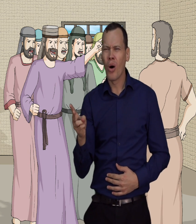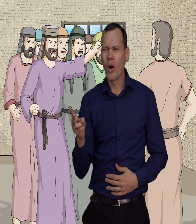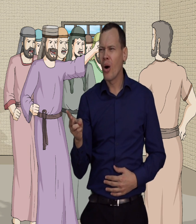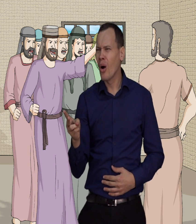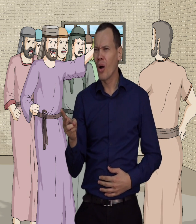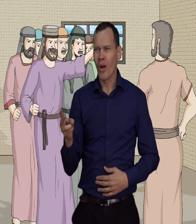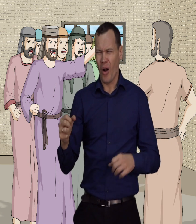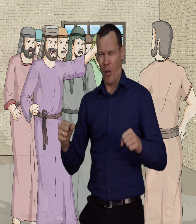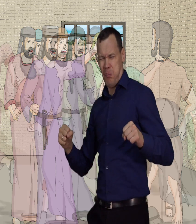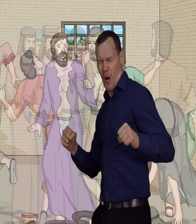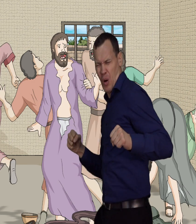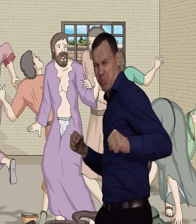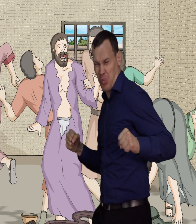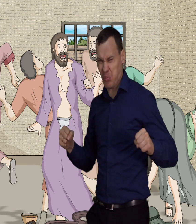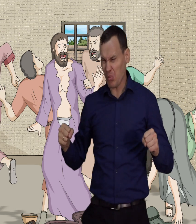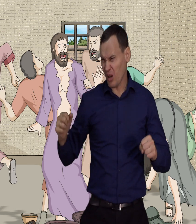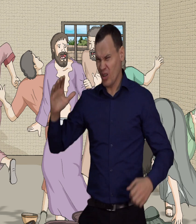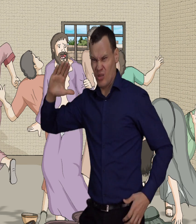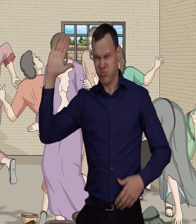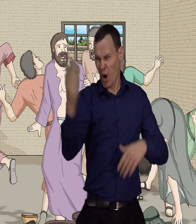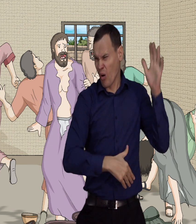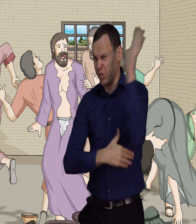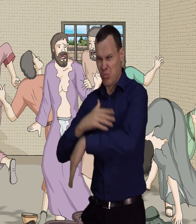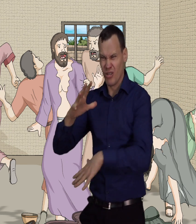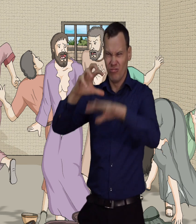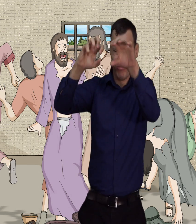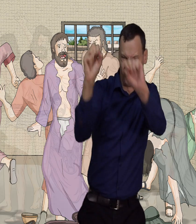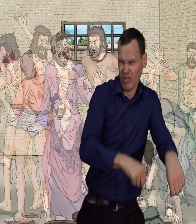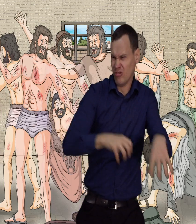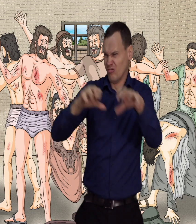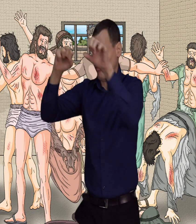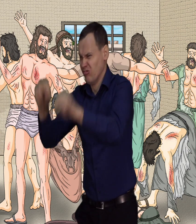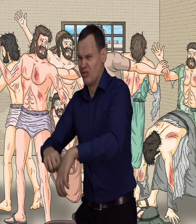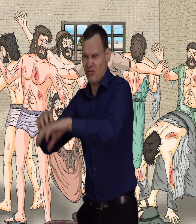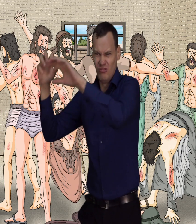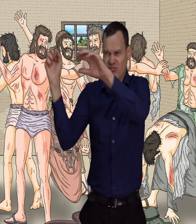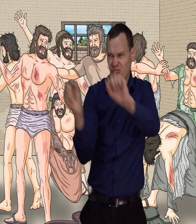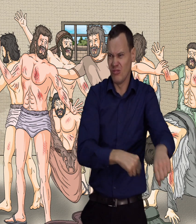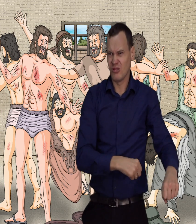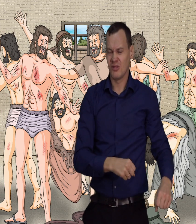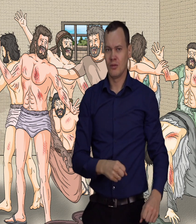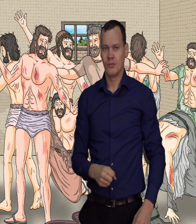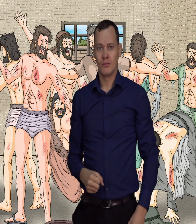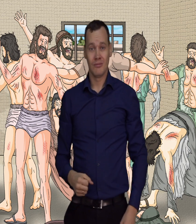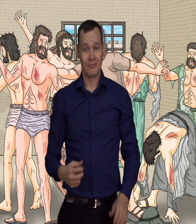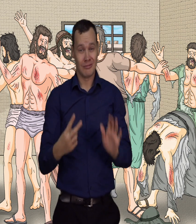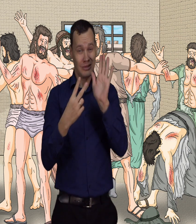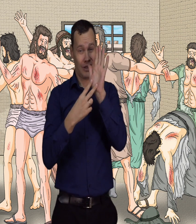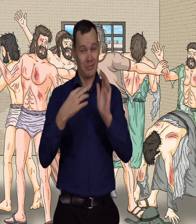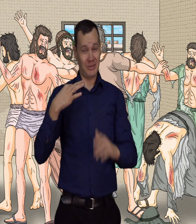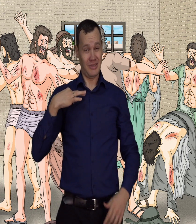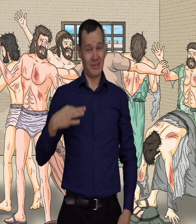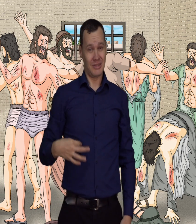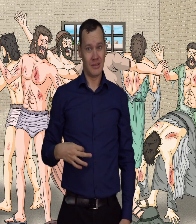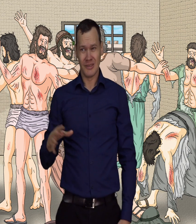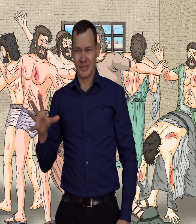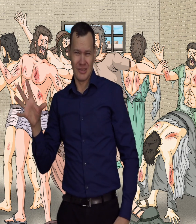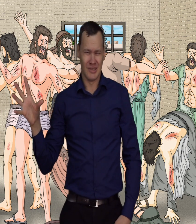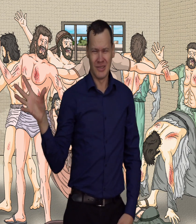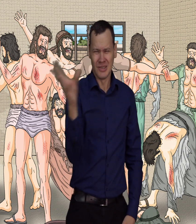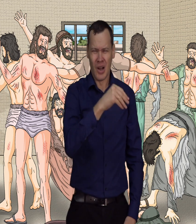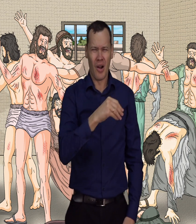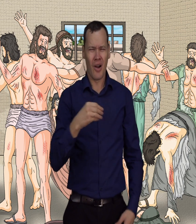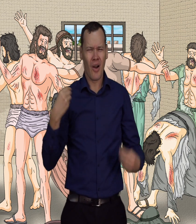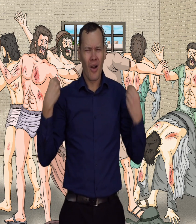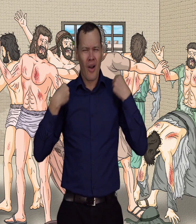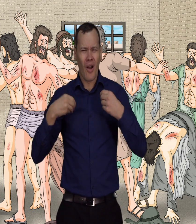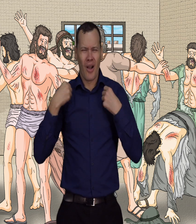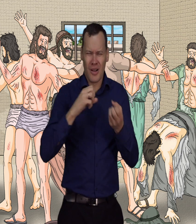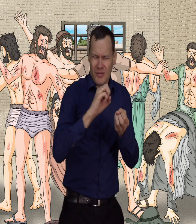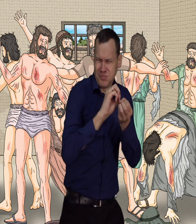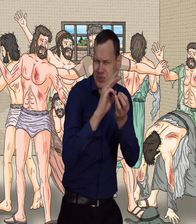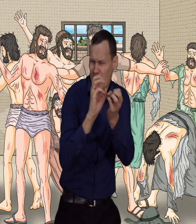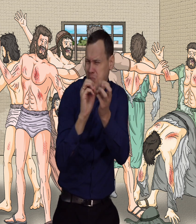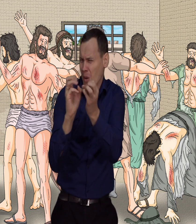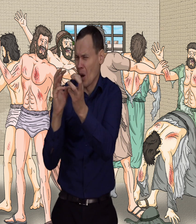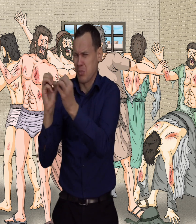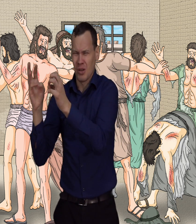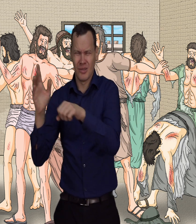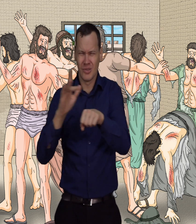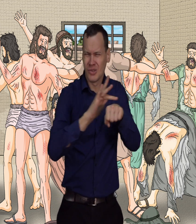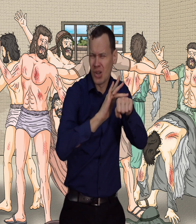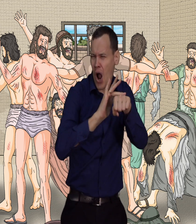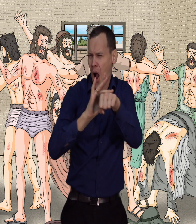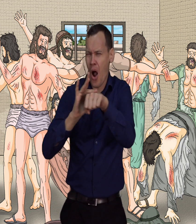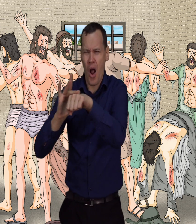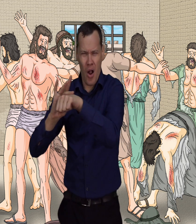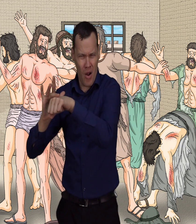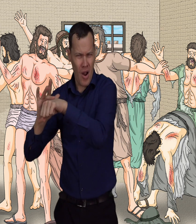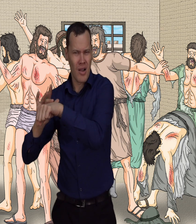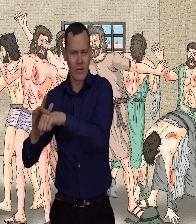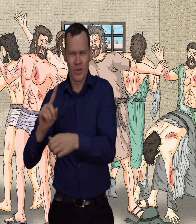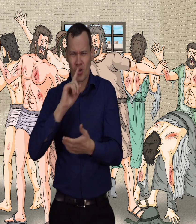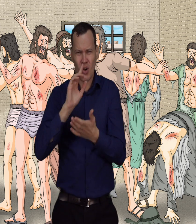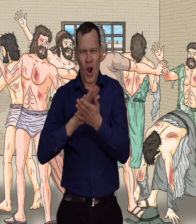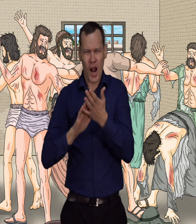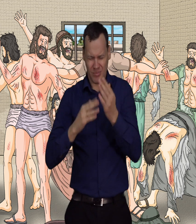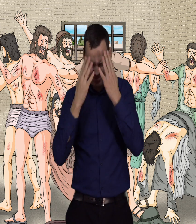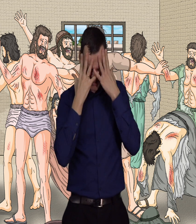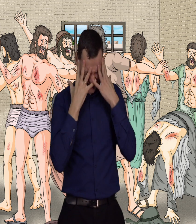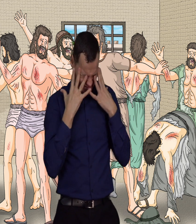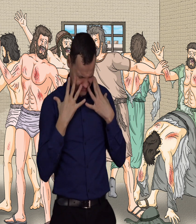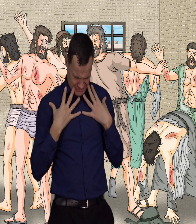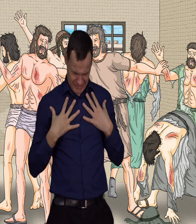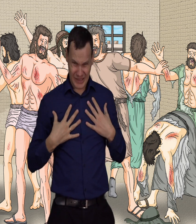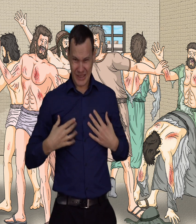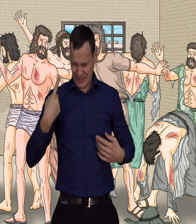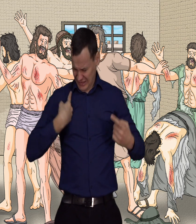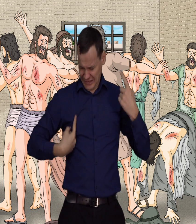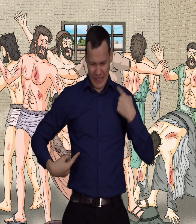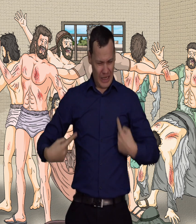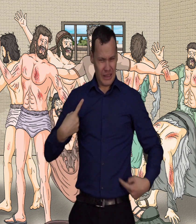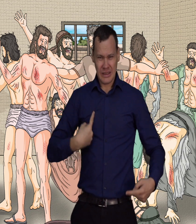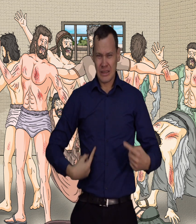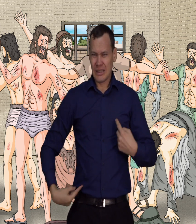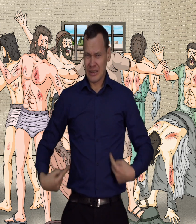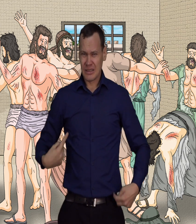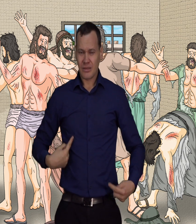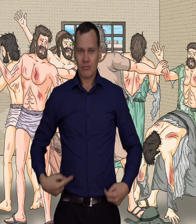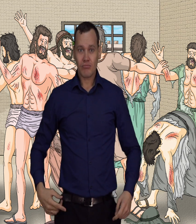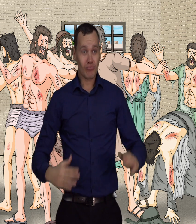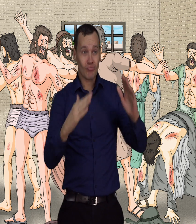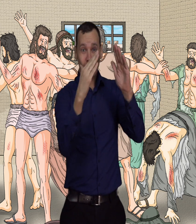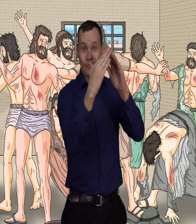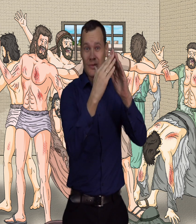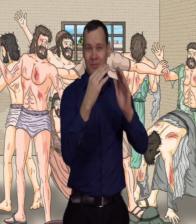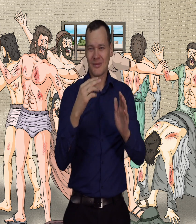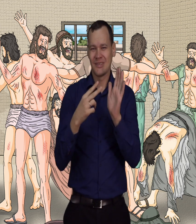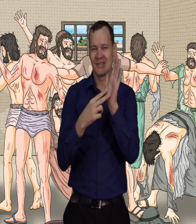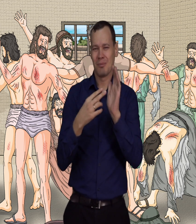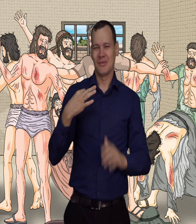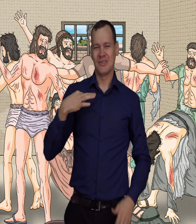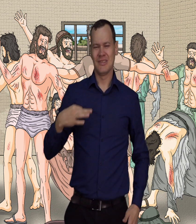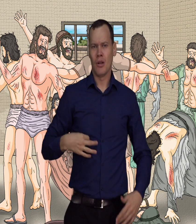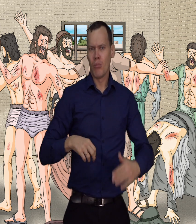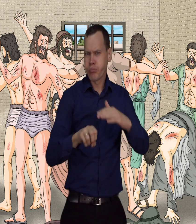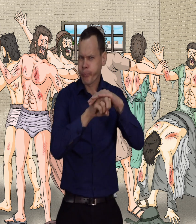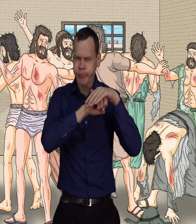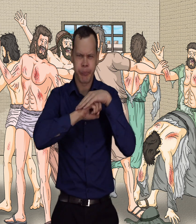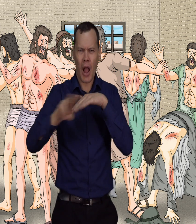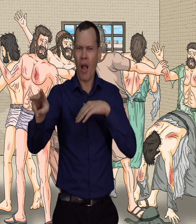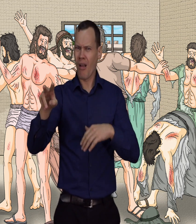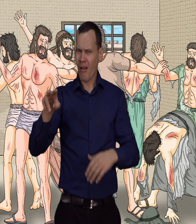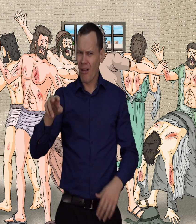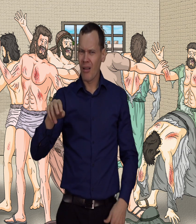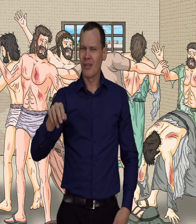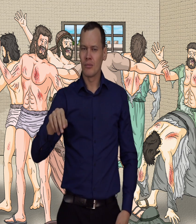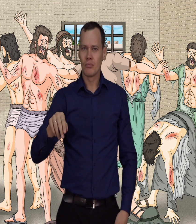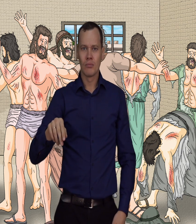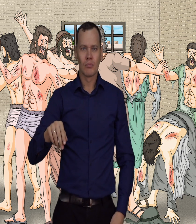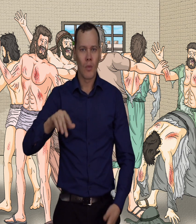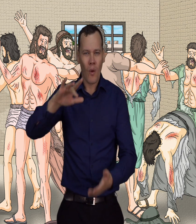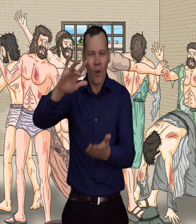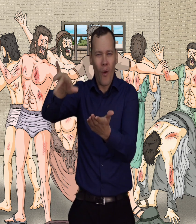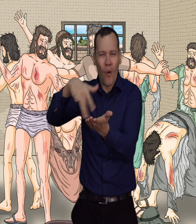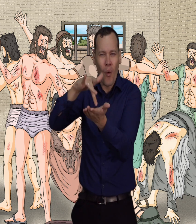Then the man with the evil spirit jumped on them and overpowered them all.